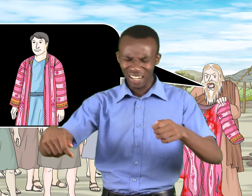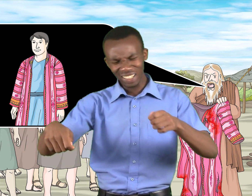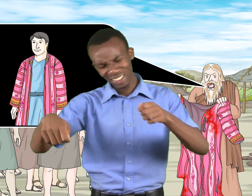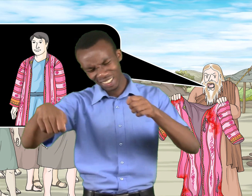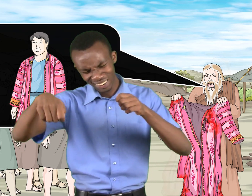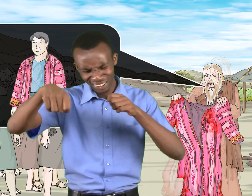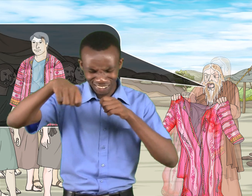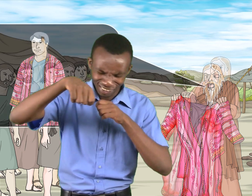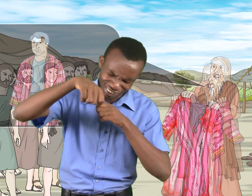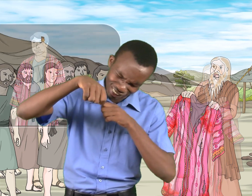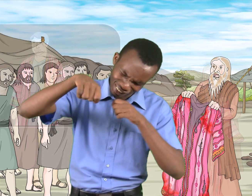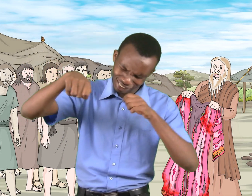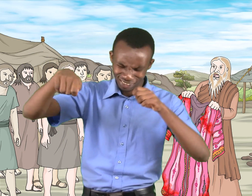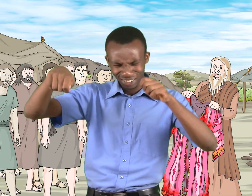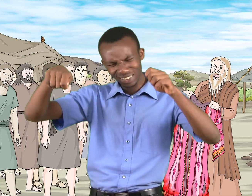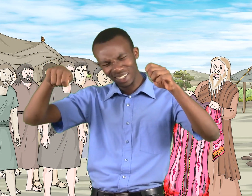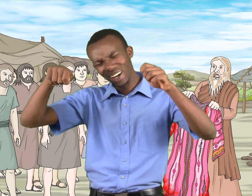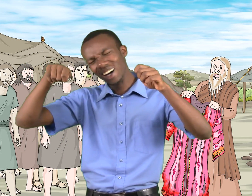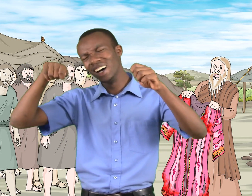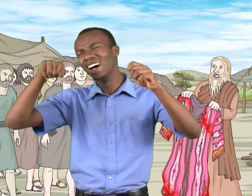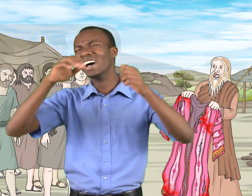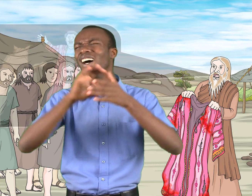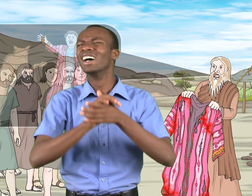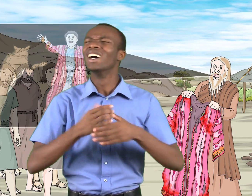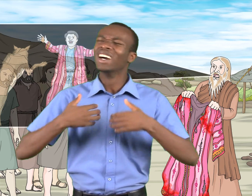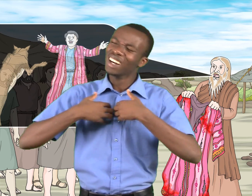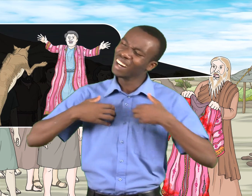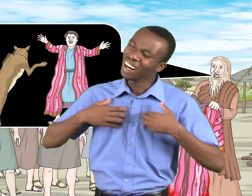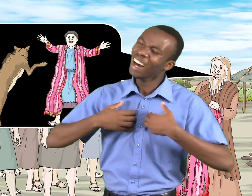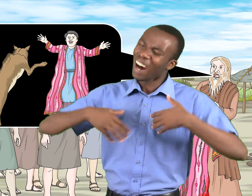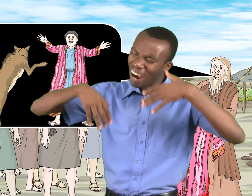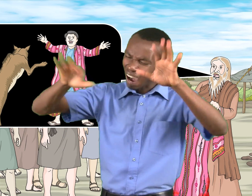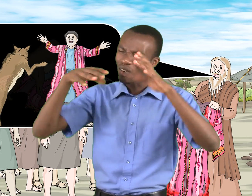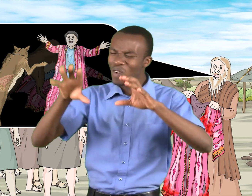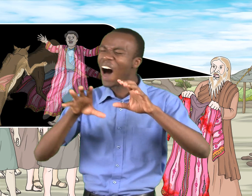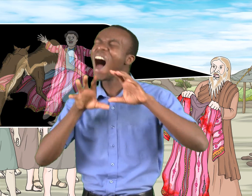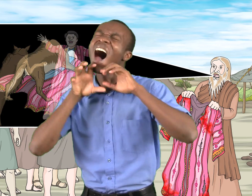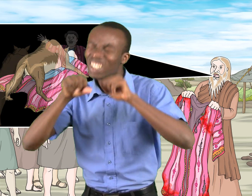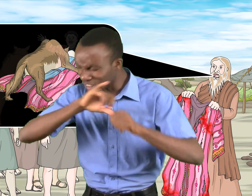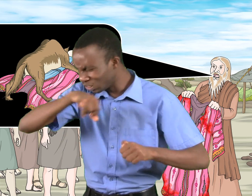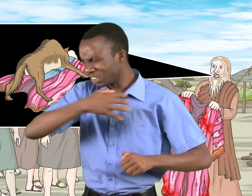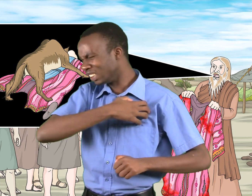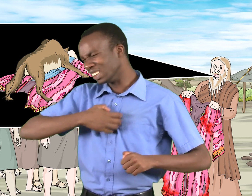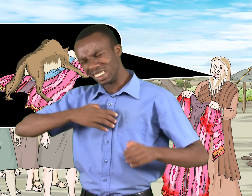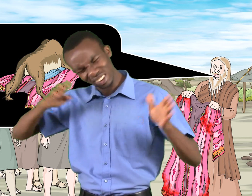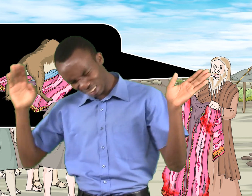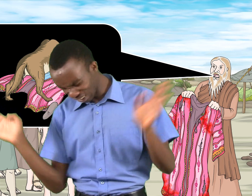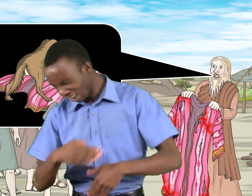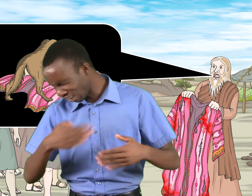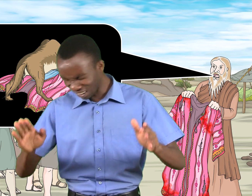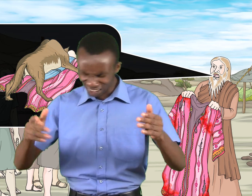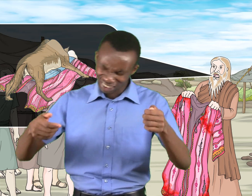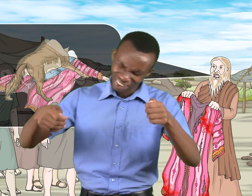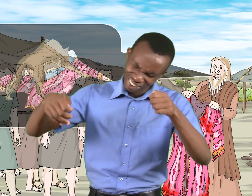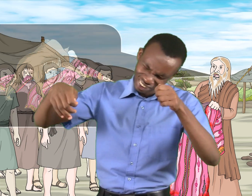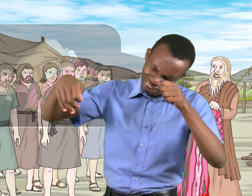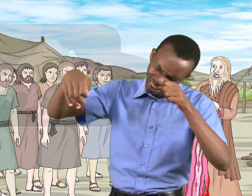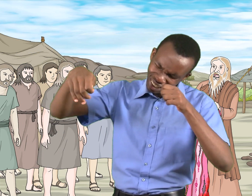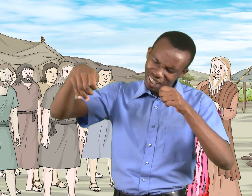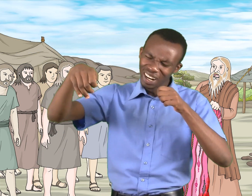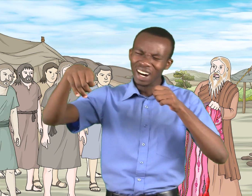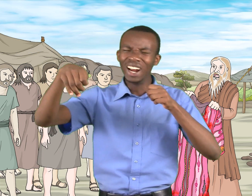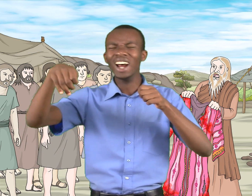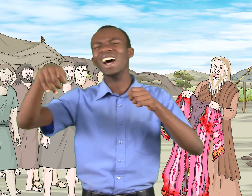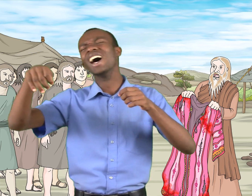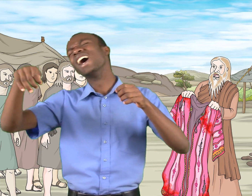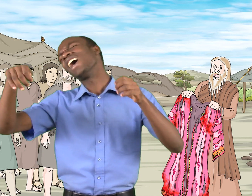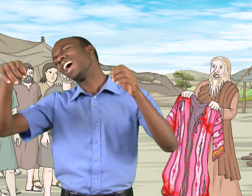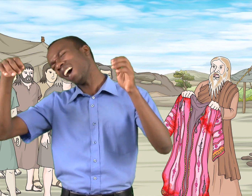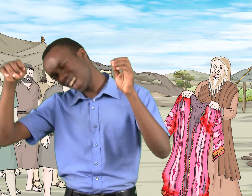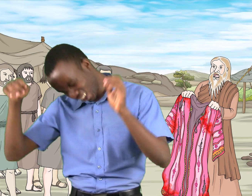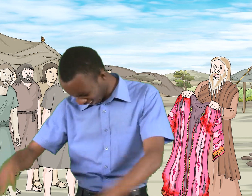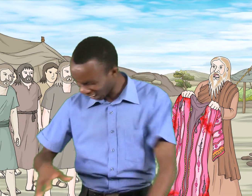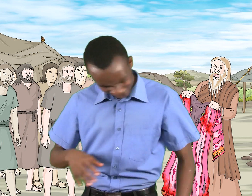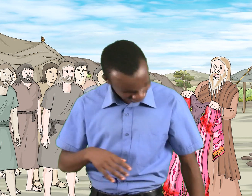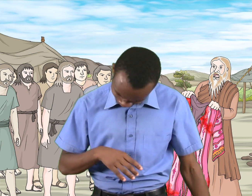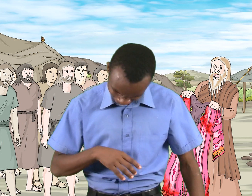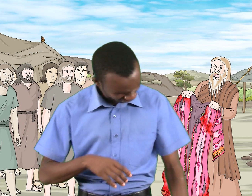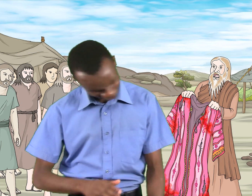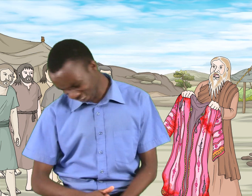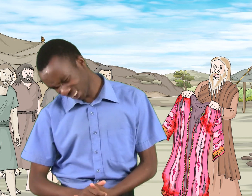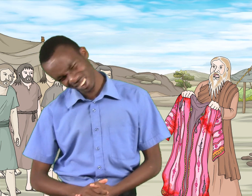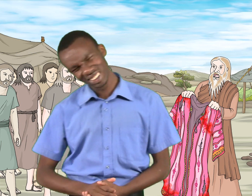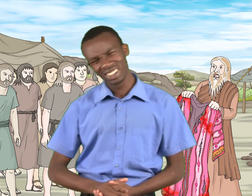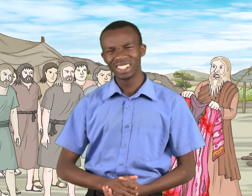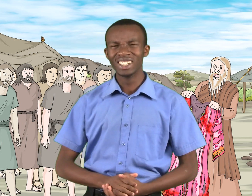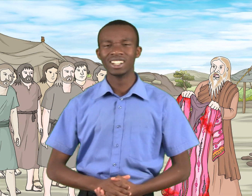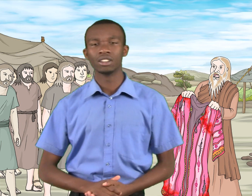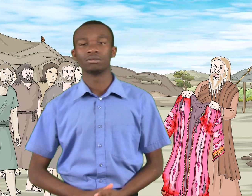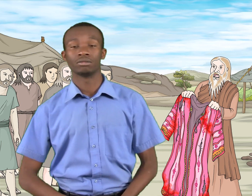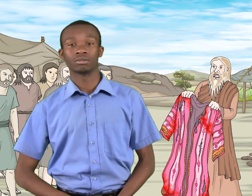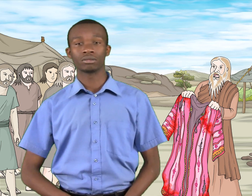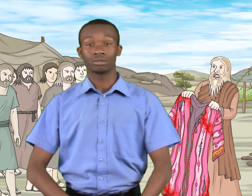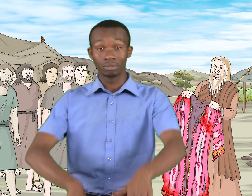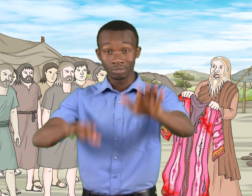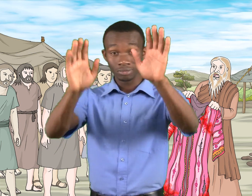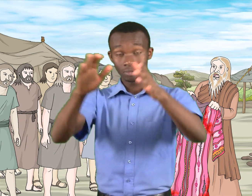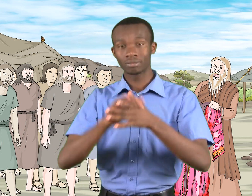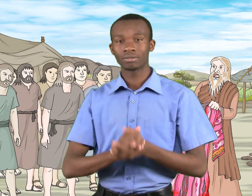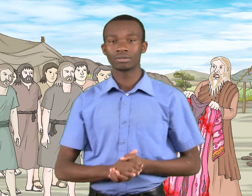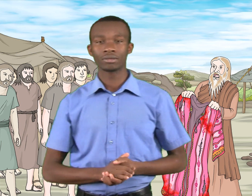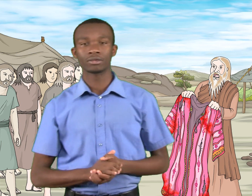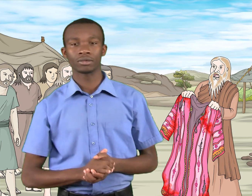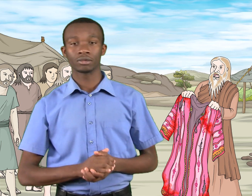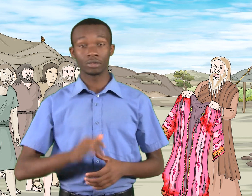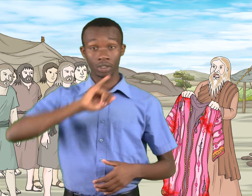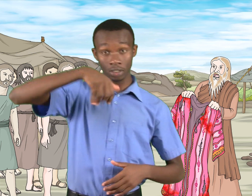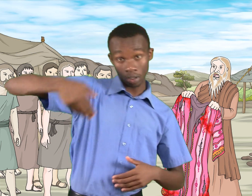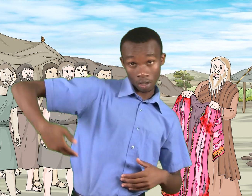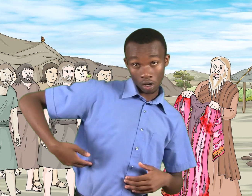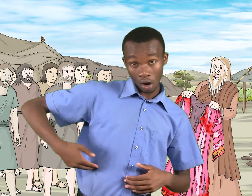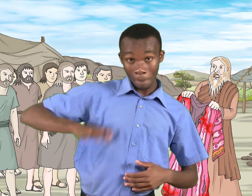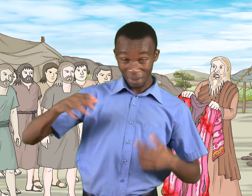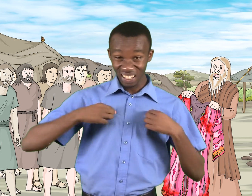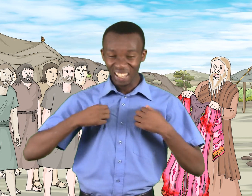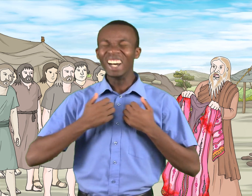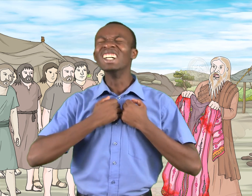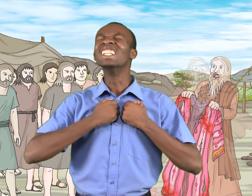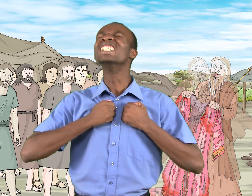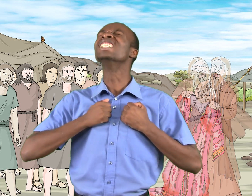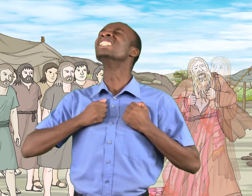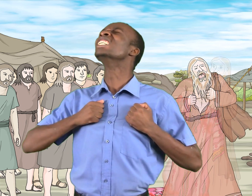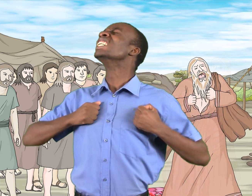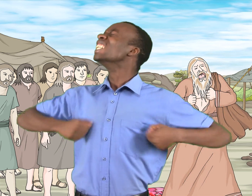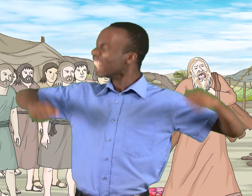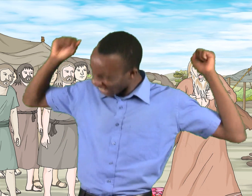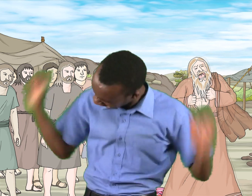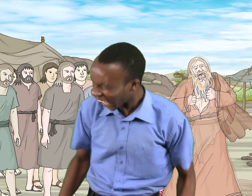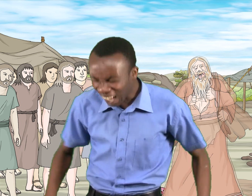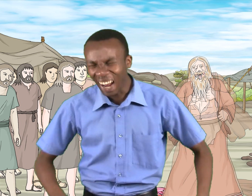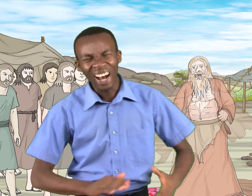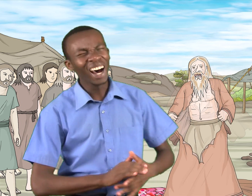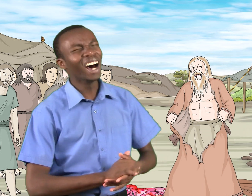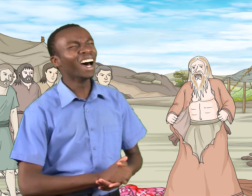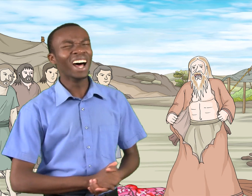A vicious animal has devoured him. Joseph has surely been torn to pieces!”